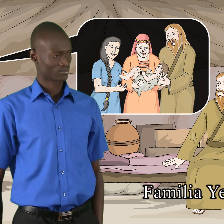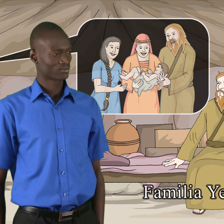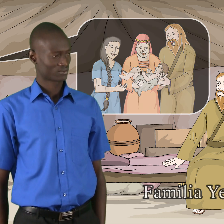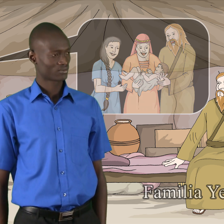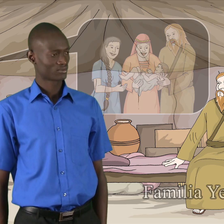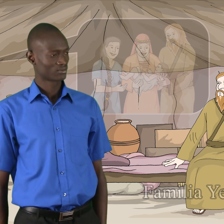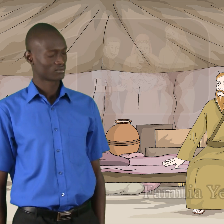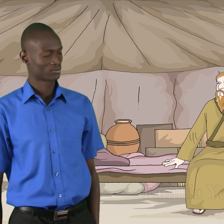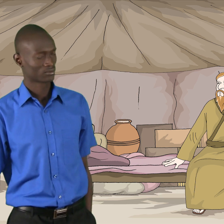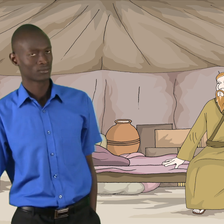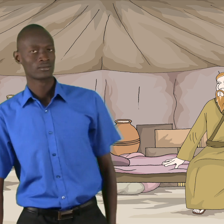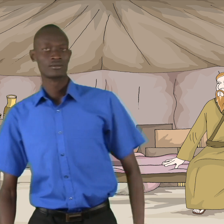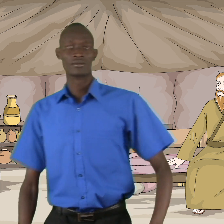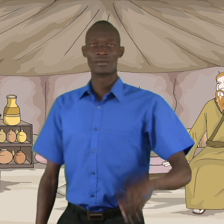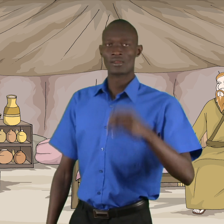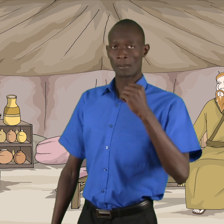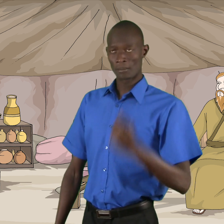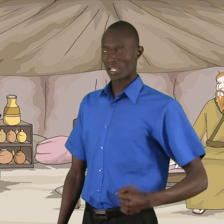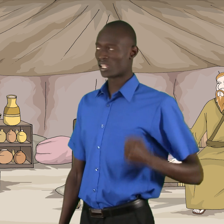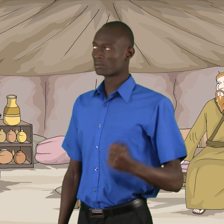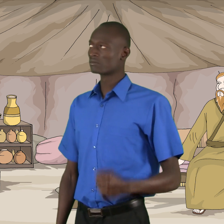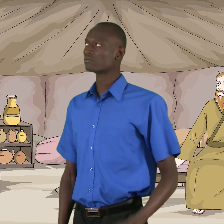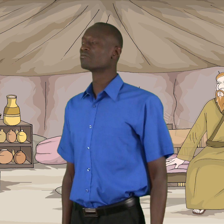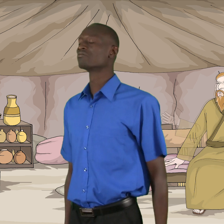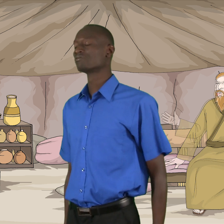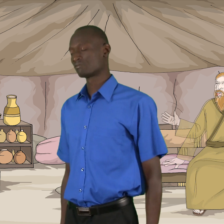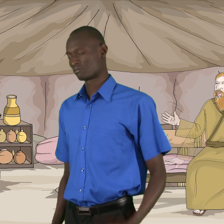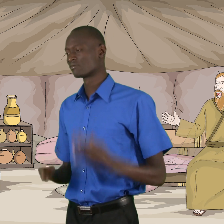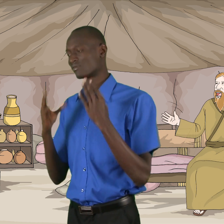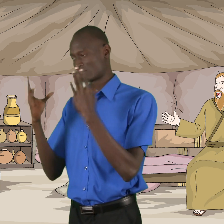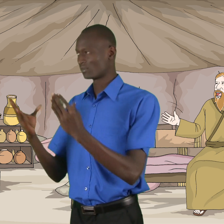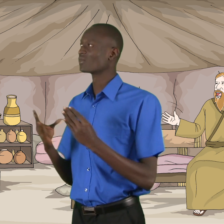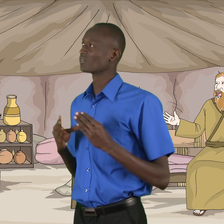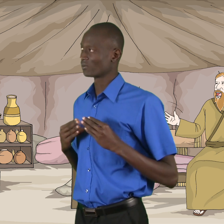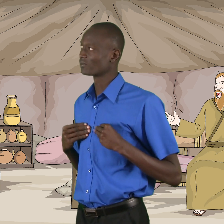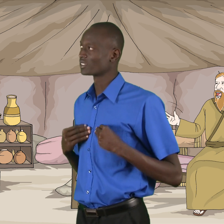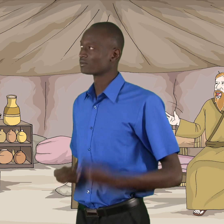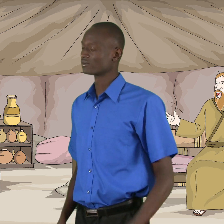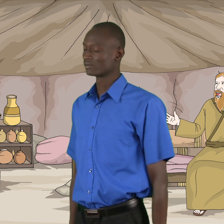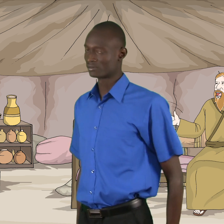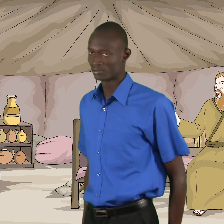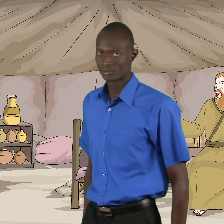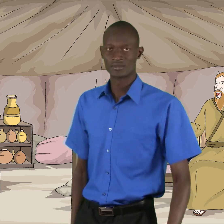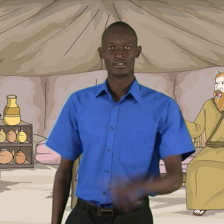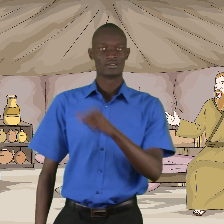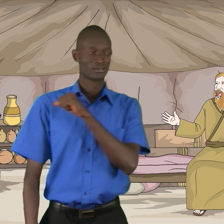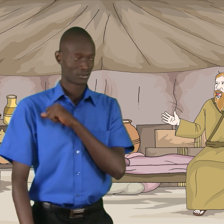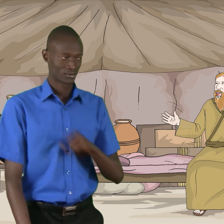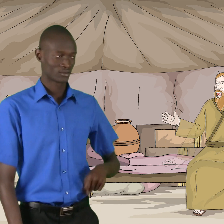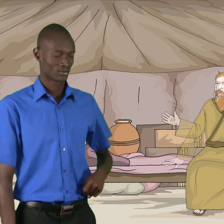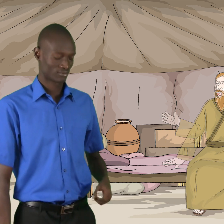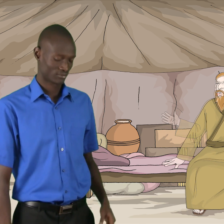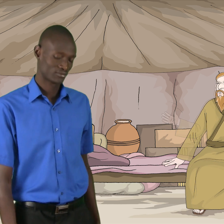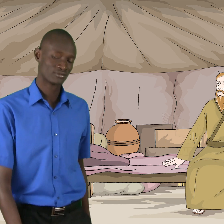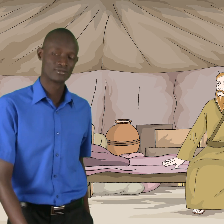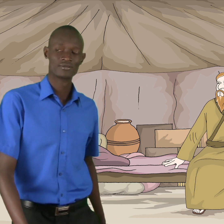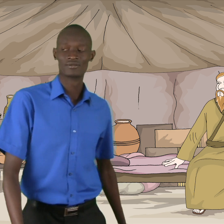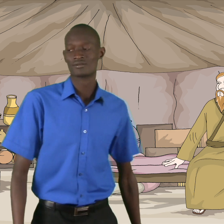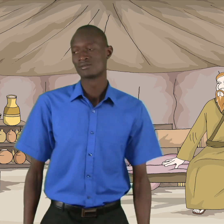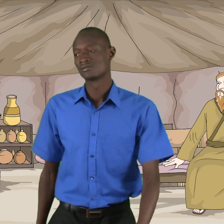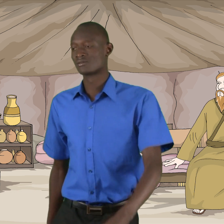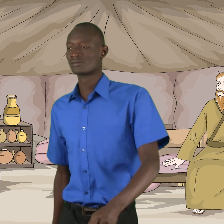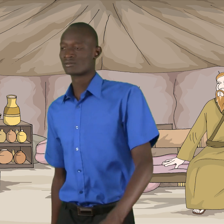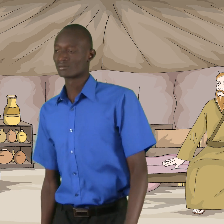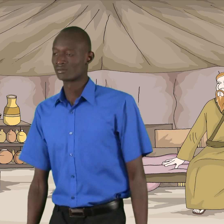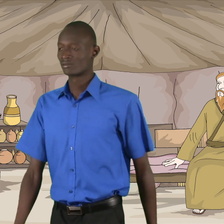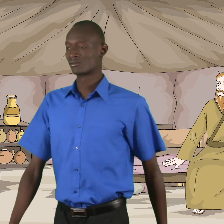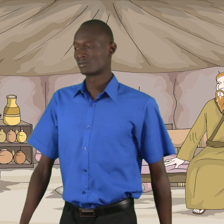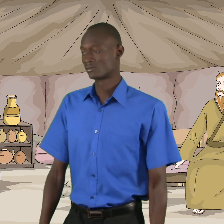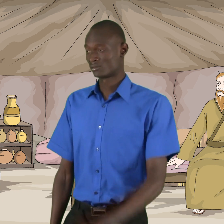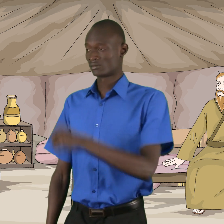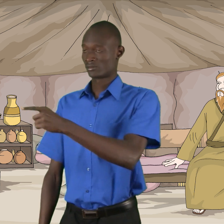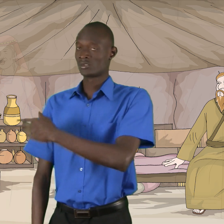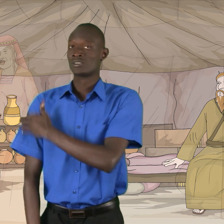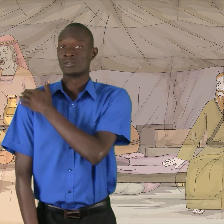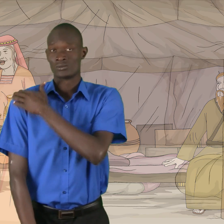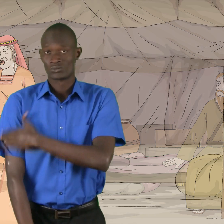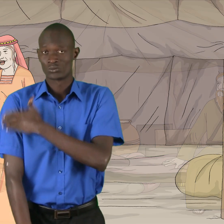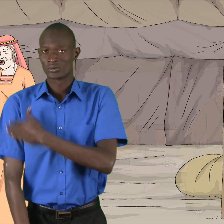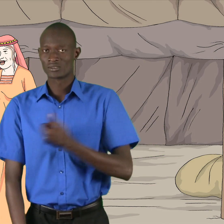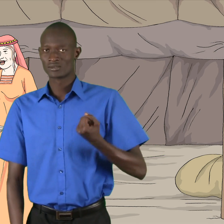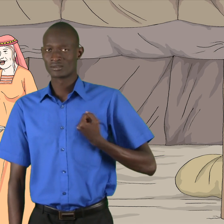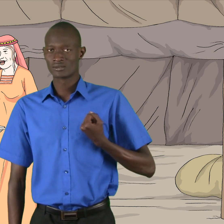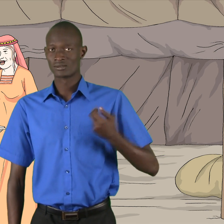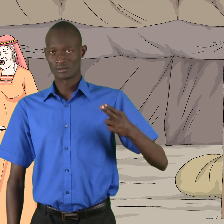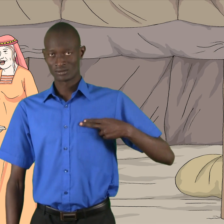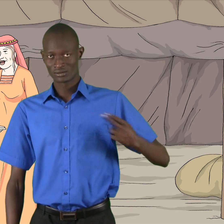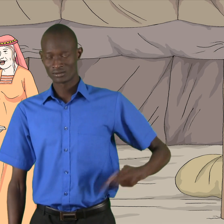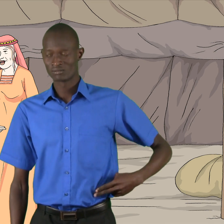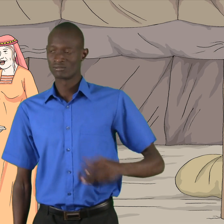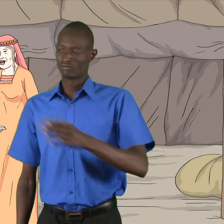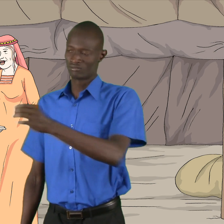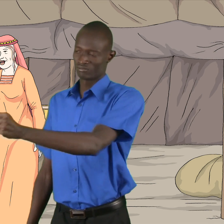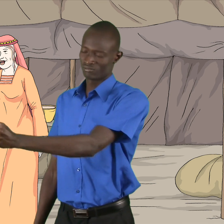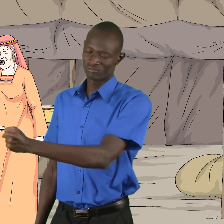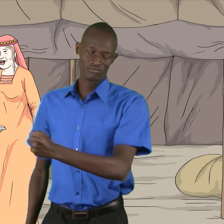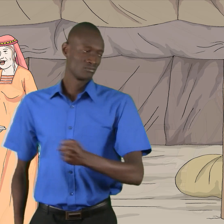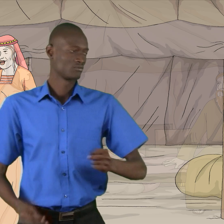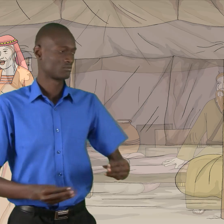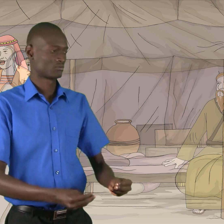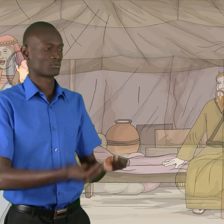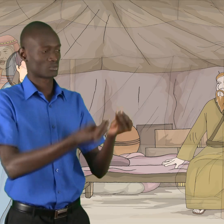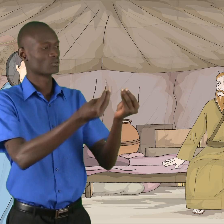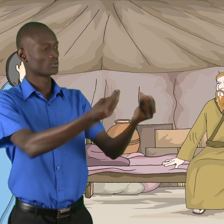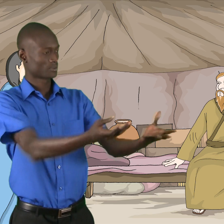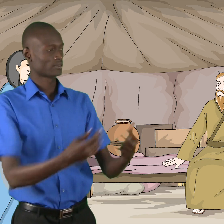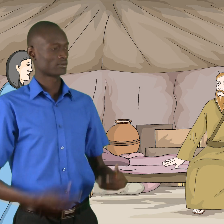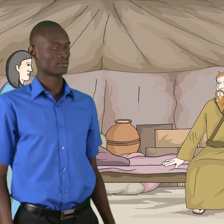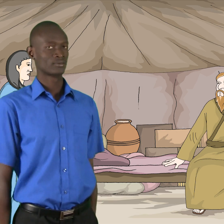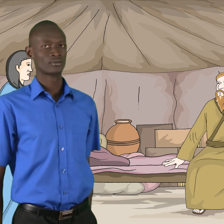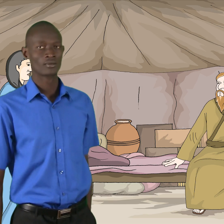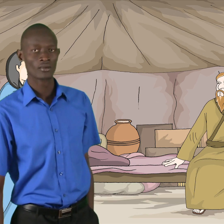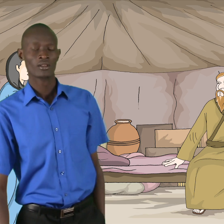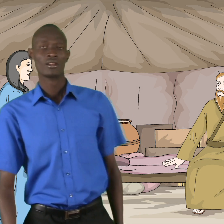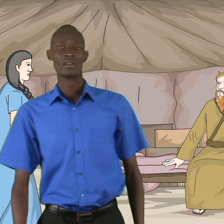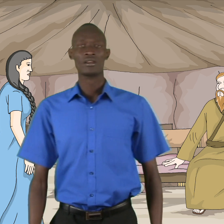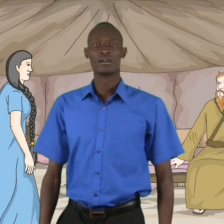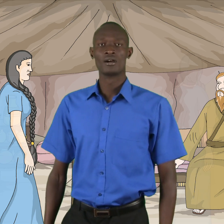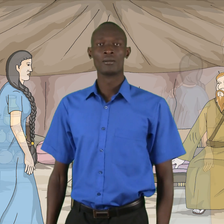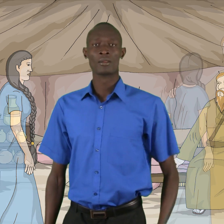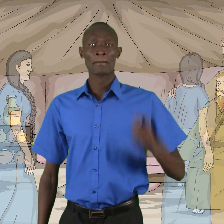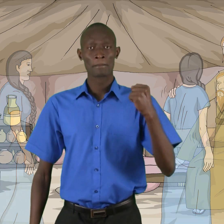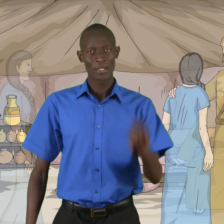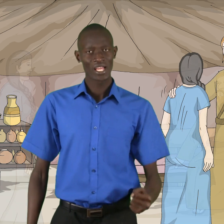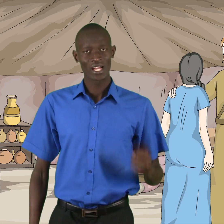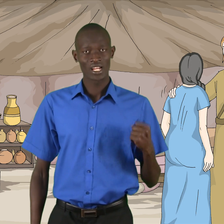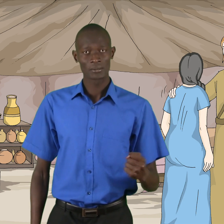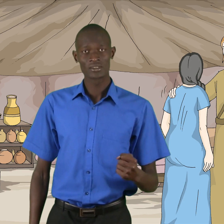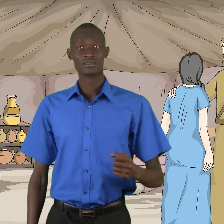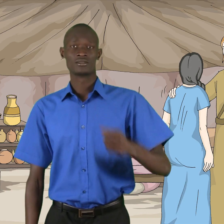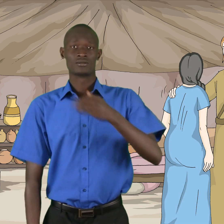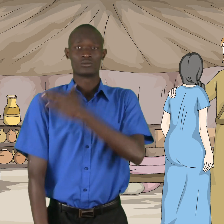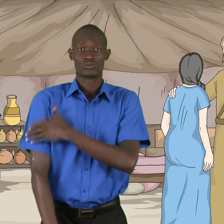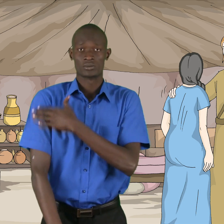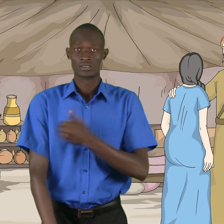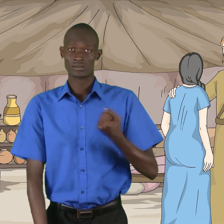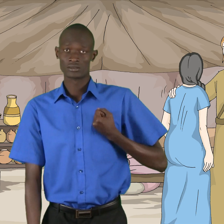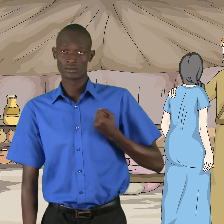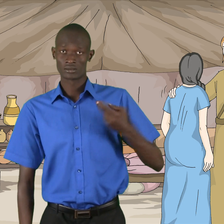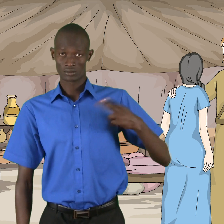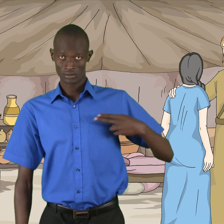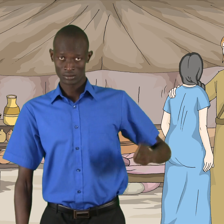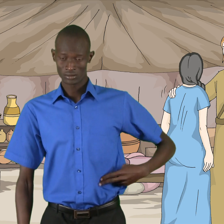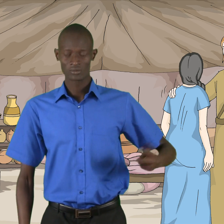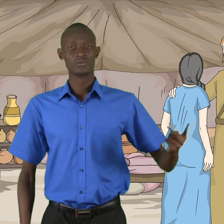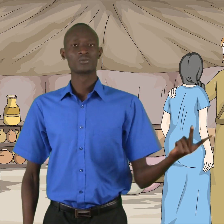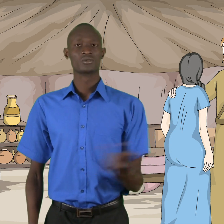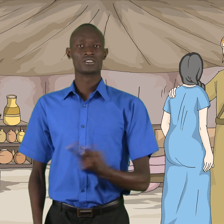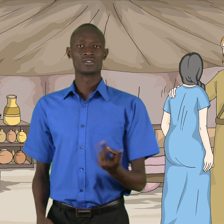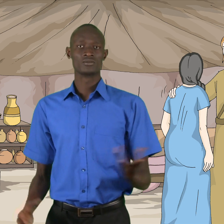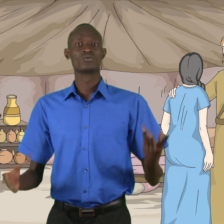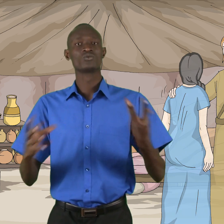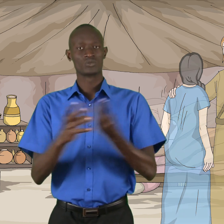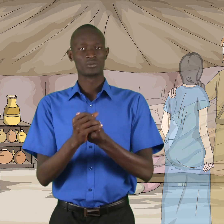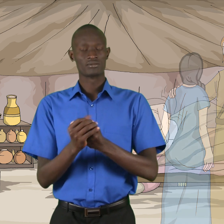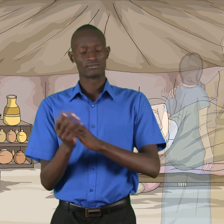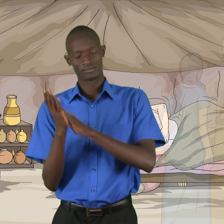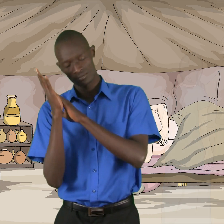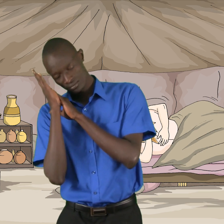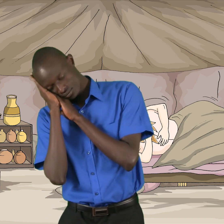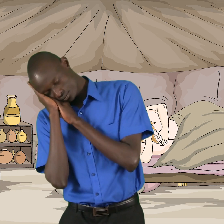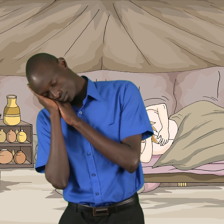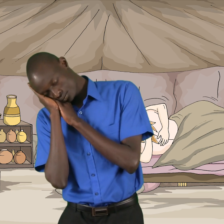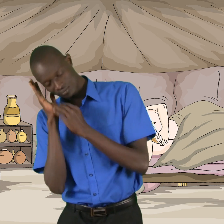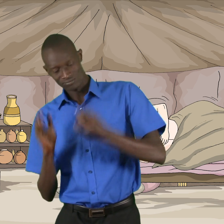And Abram listened to the voice of Sarai. So after he had lived in Canaan for ten years, his wife Sarai took her Egyptian maidservant Hagar and gave her to Abram to be his wife.